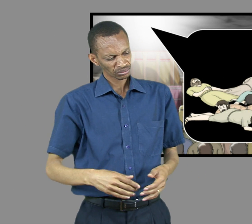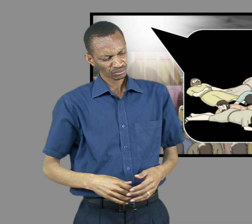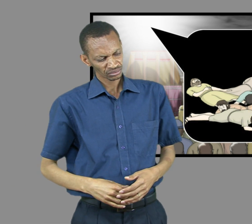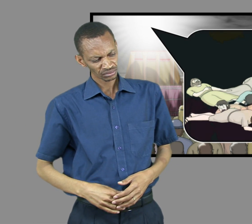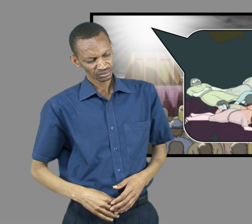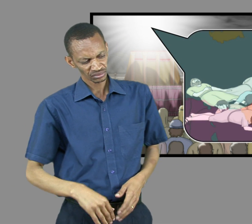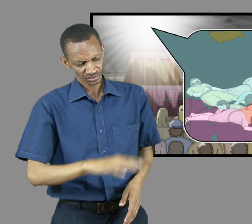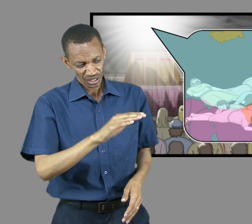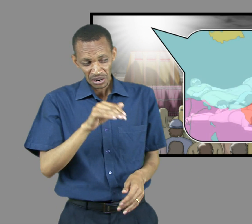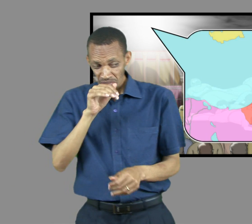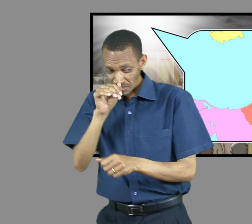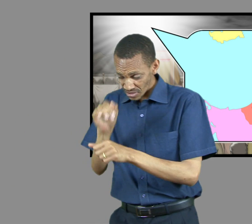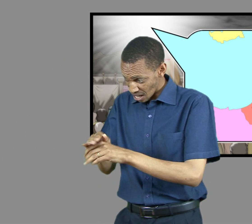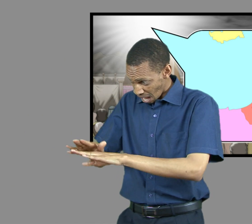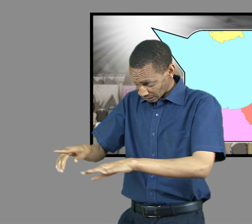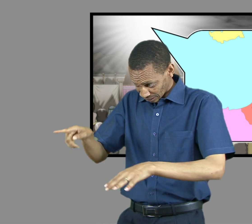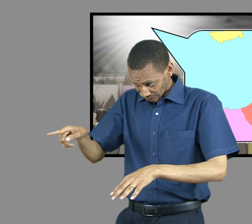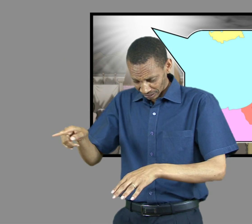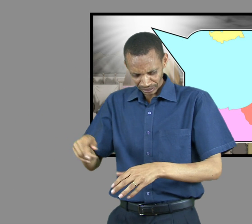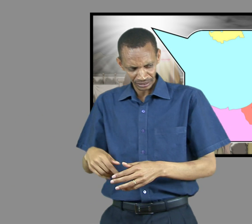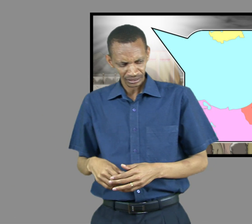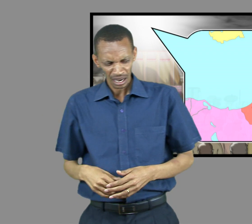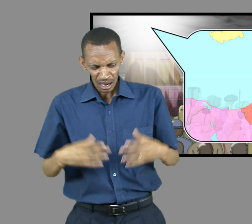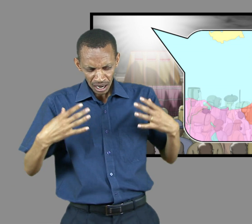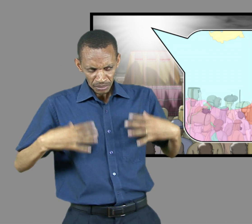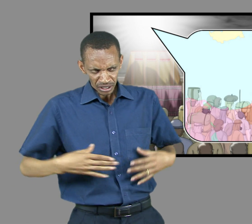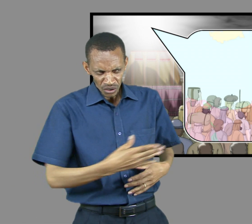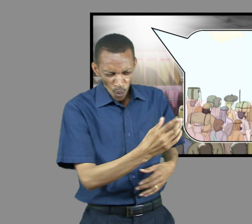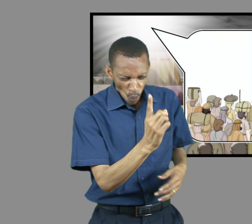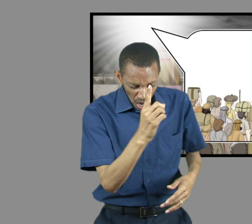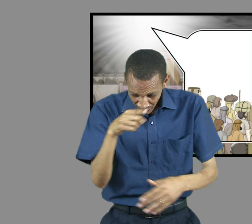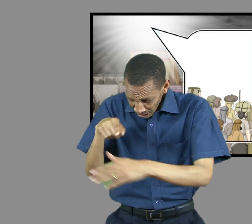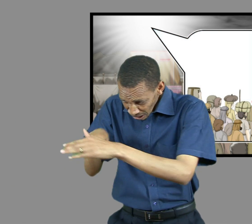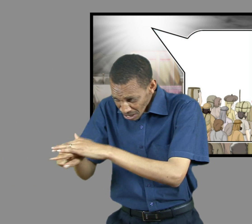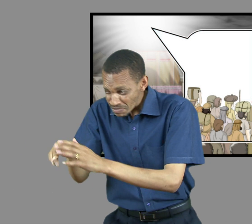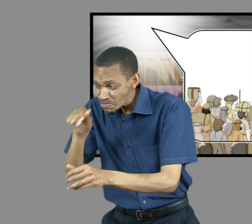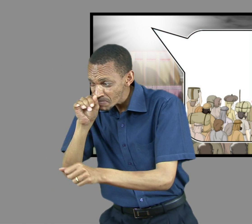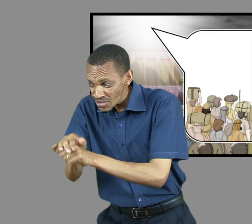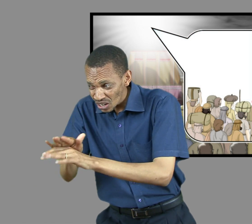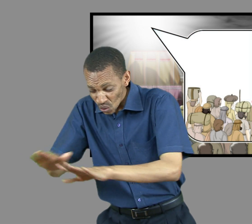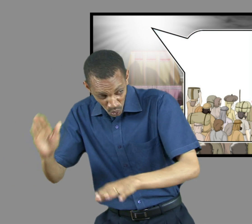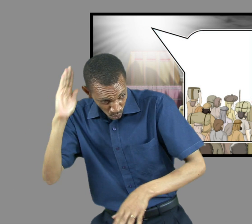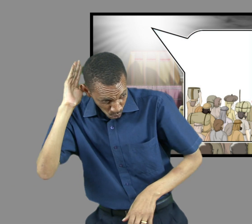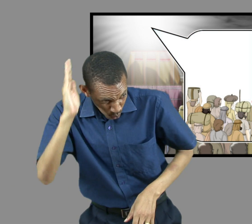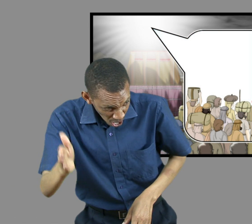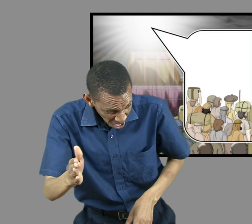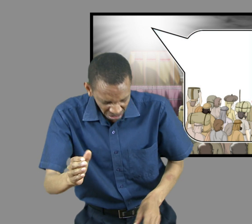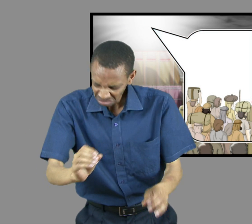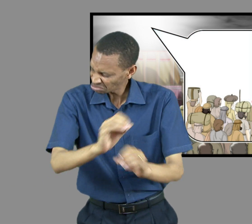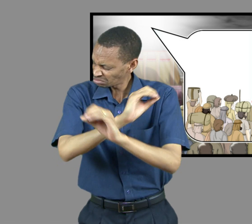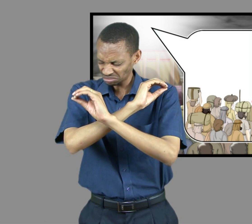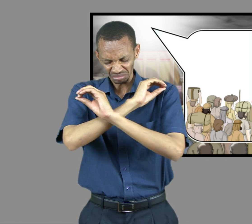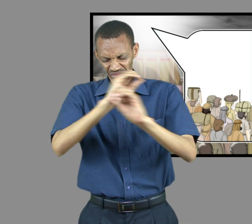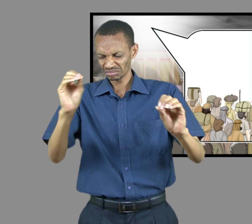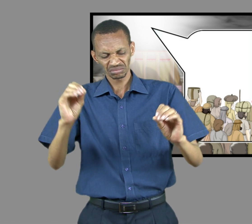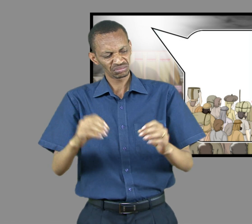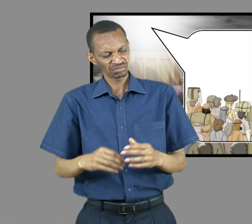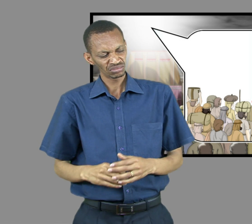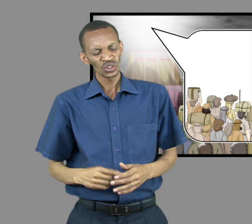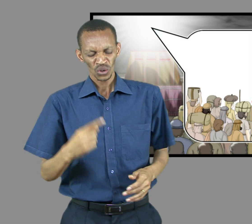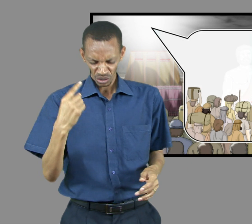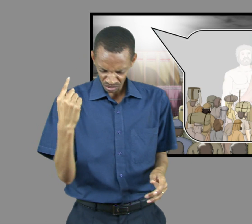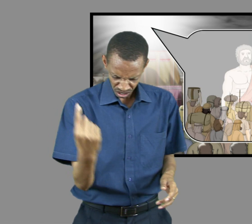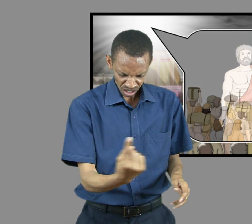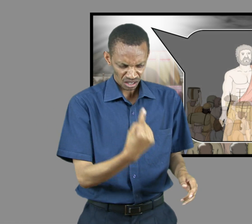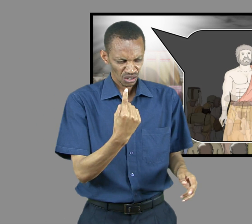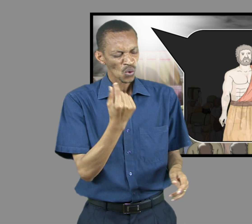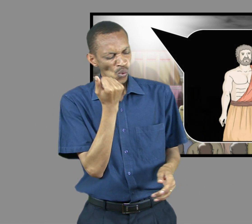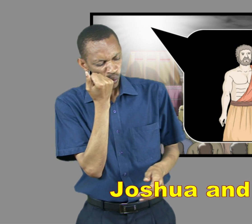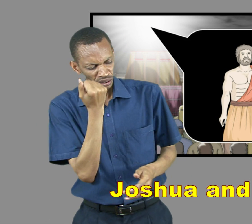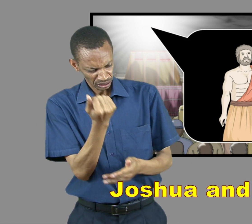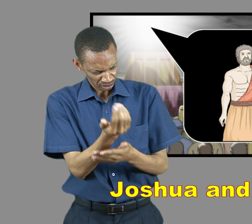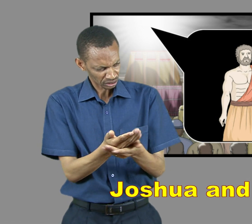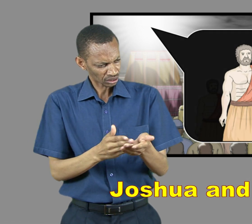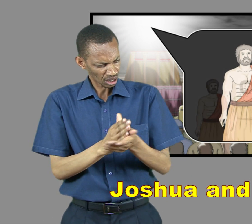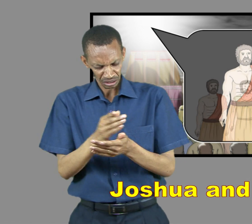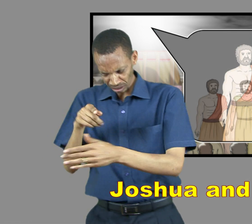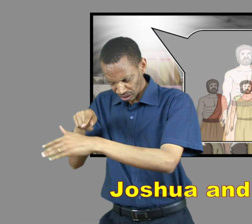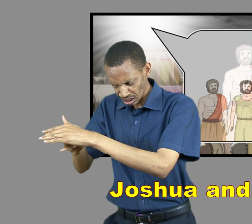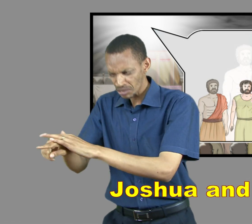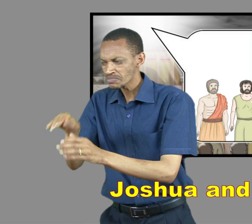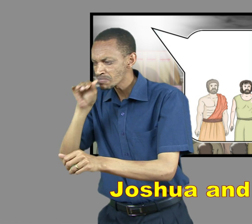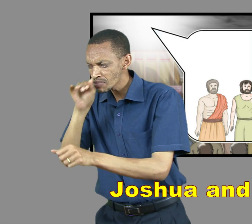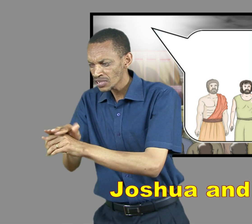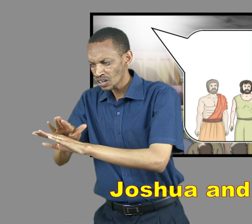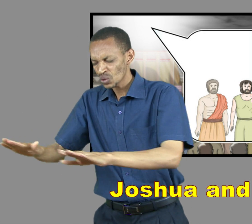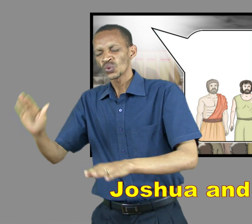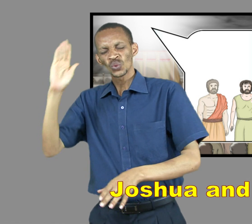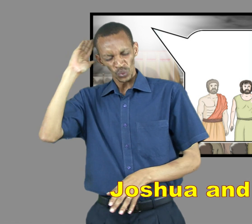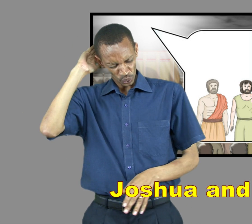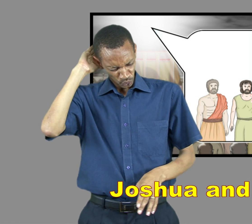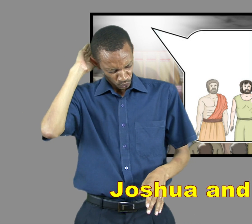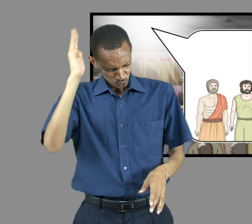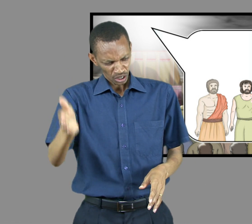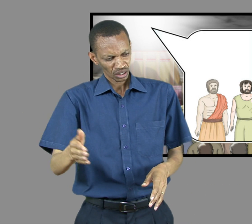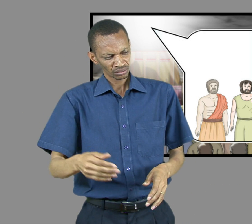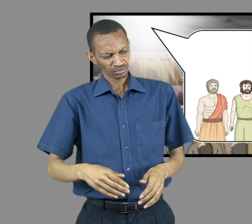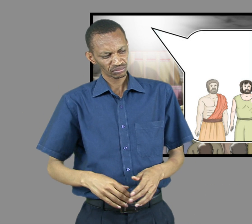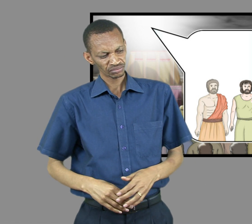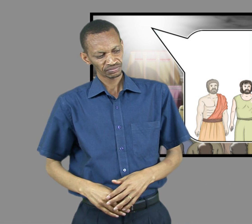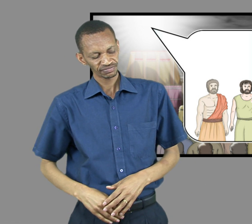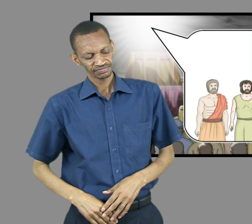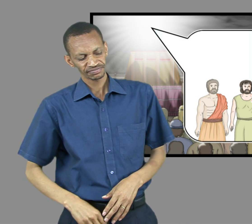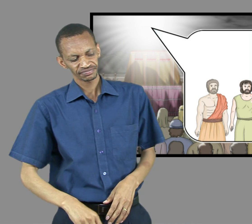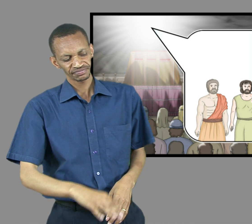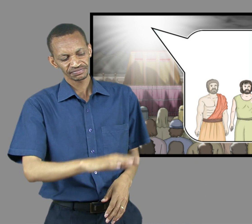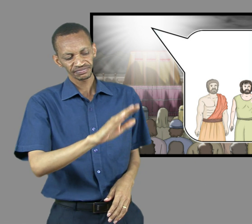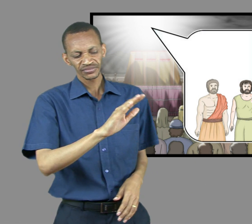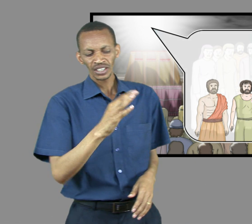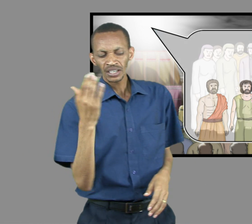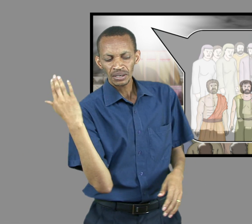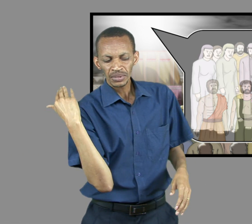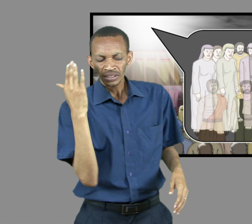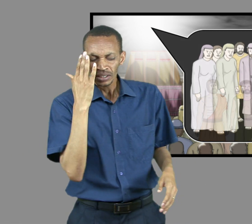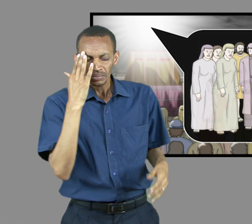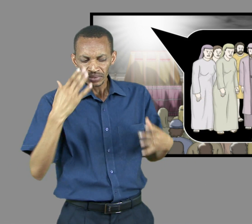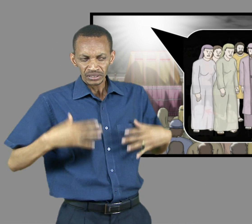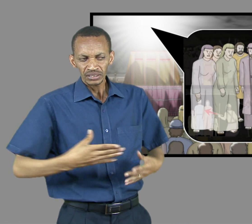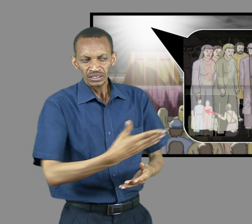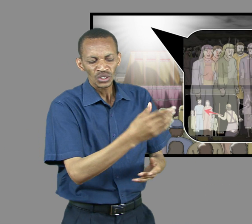Surely none of you will enter the land in which I swore to settle you, except Caleb son of Jephunneh and Joshua son of Nun.